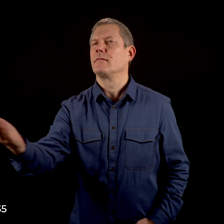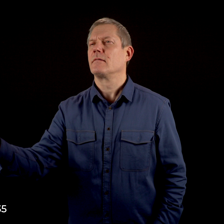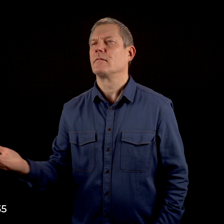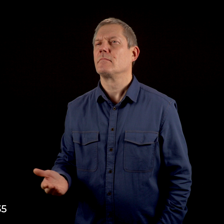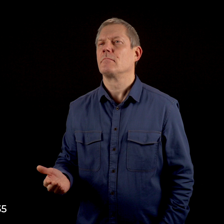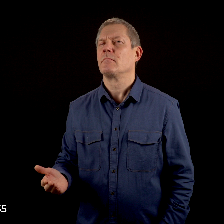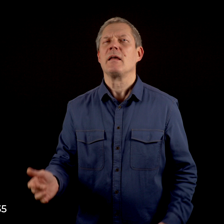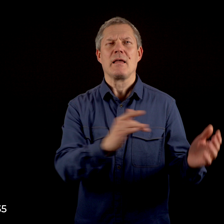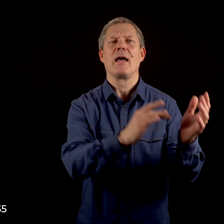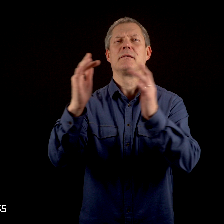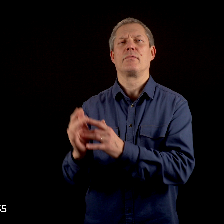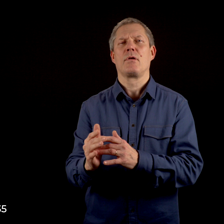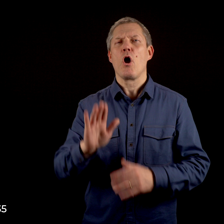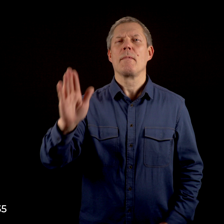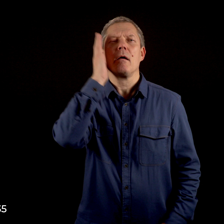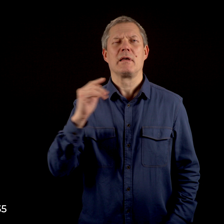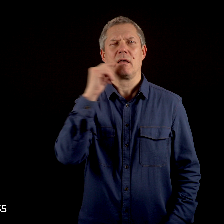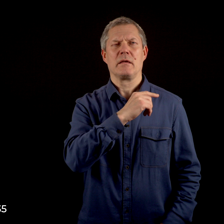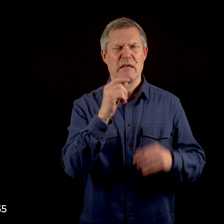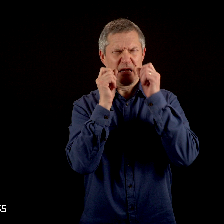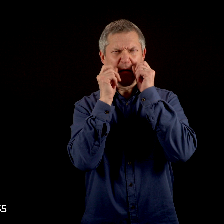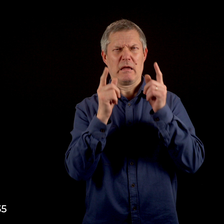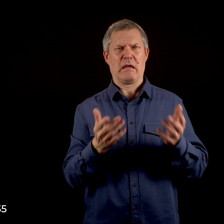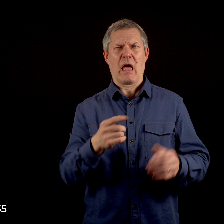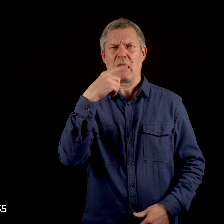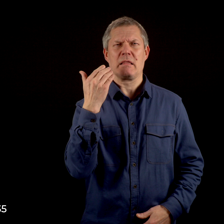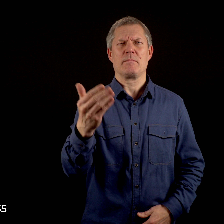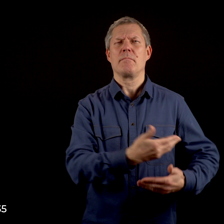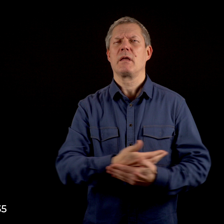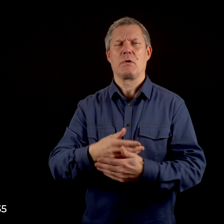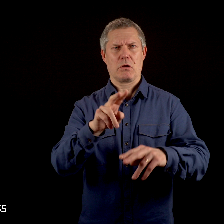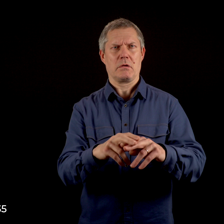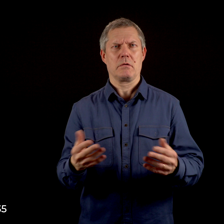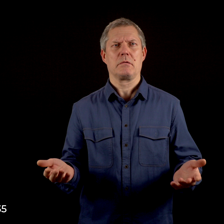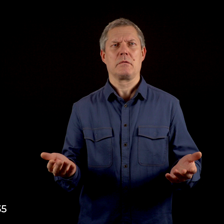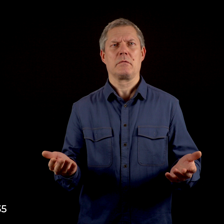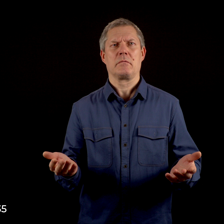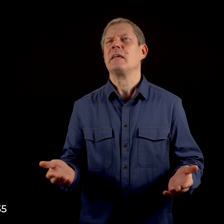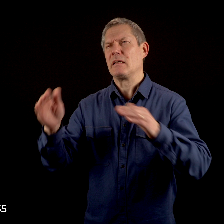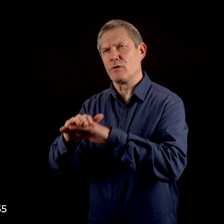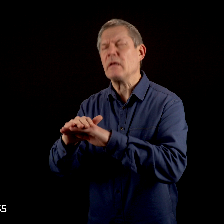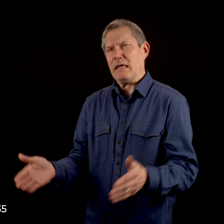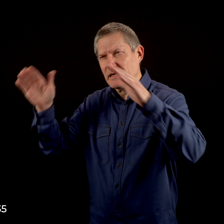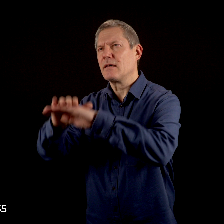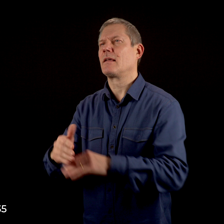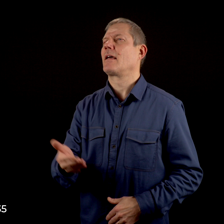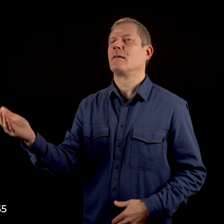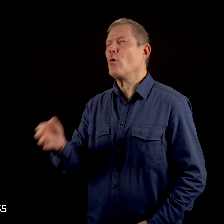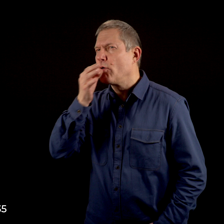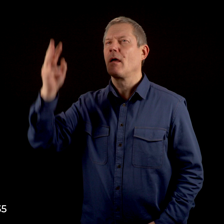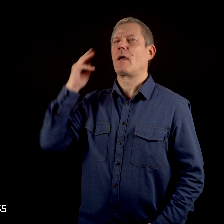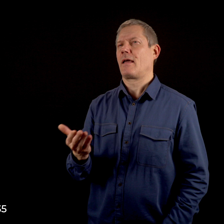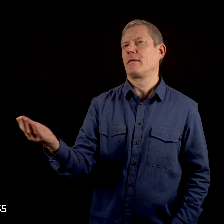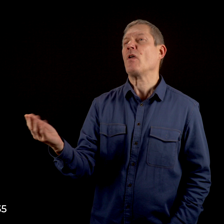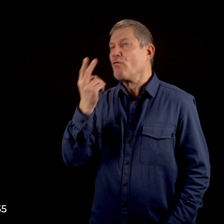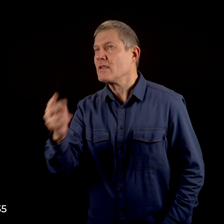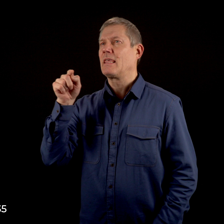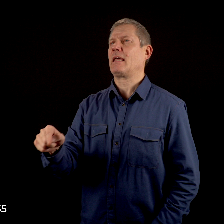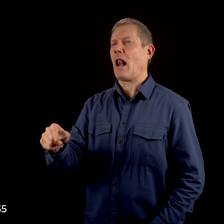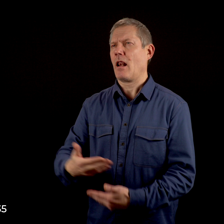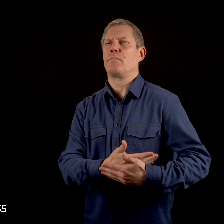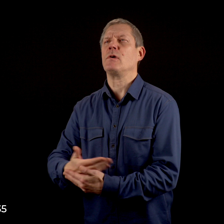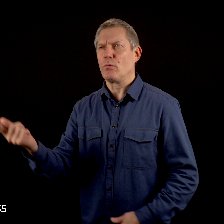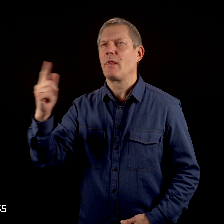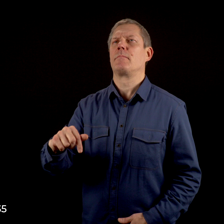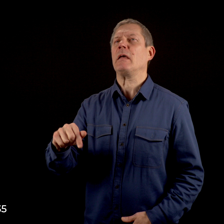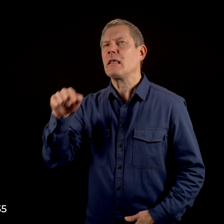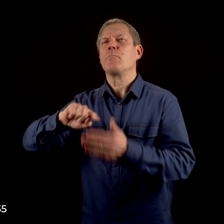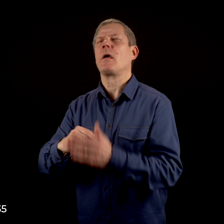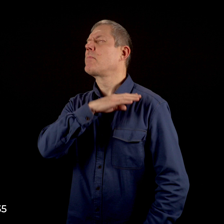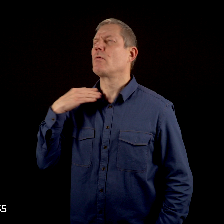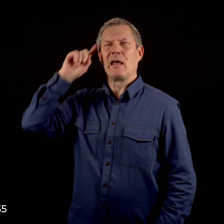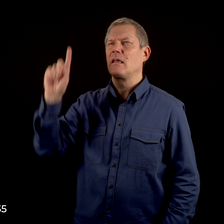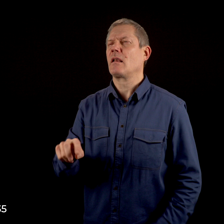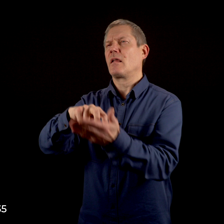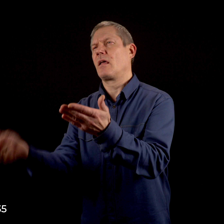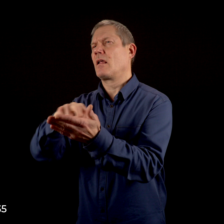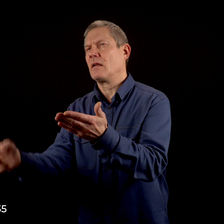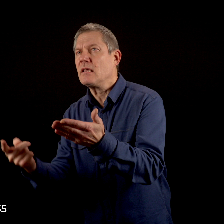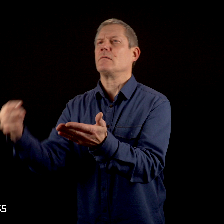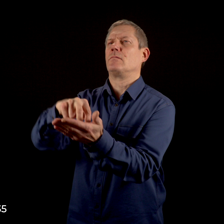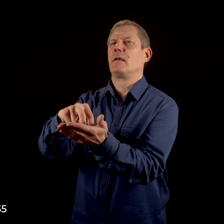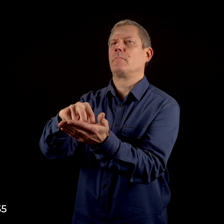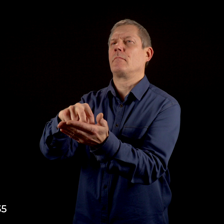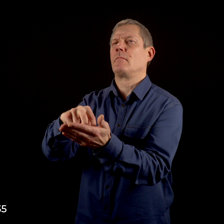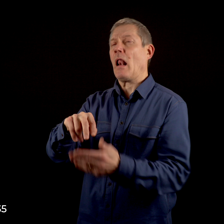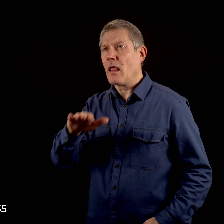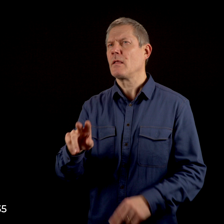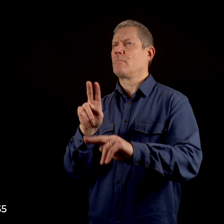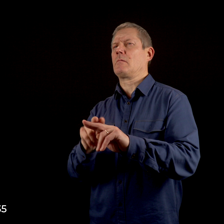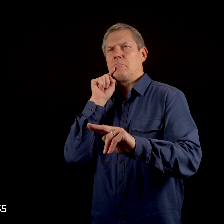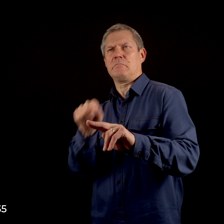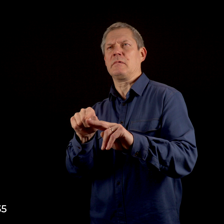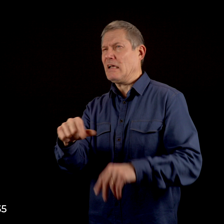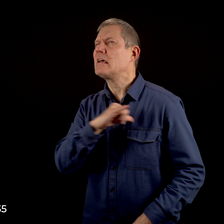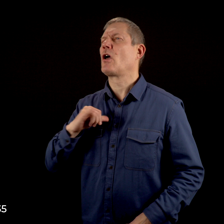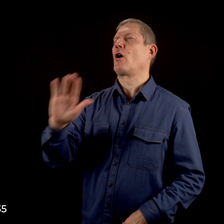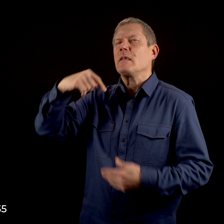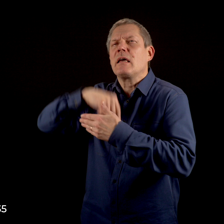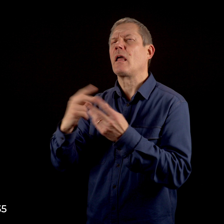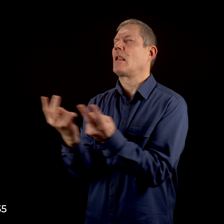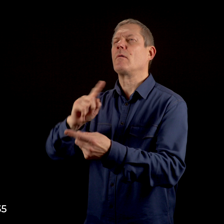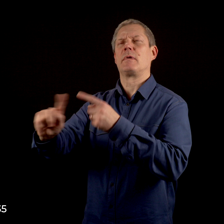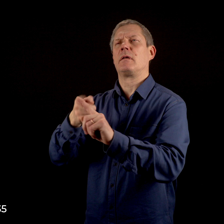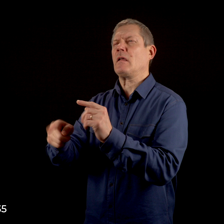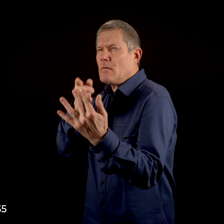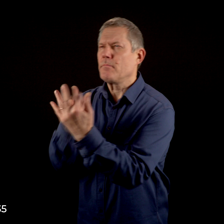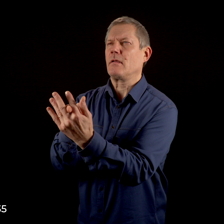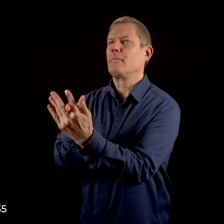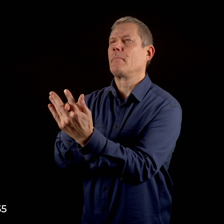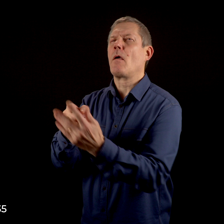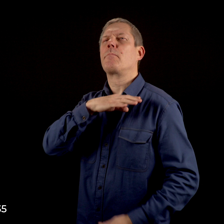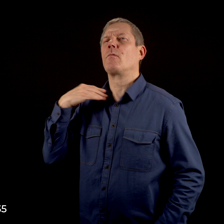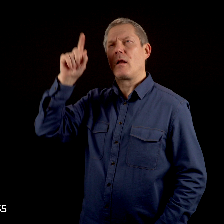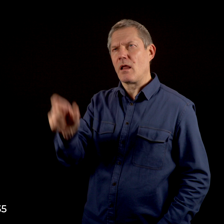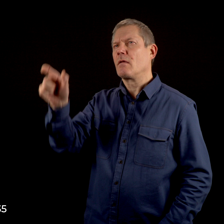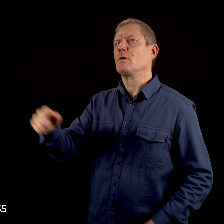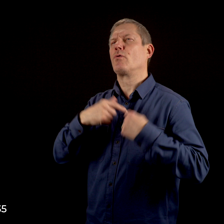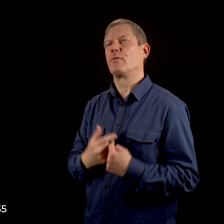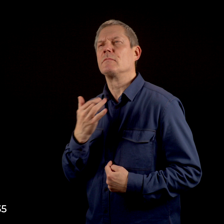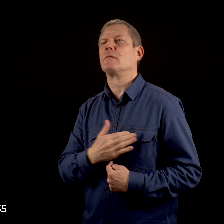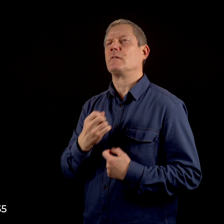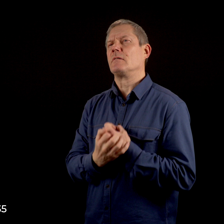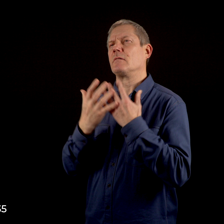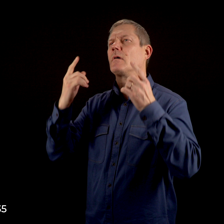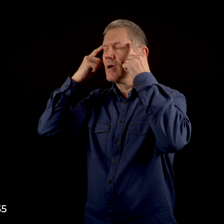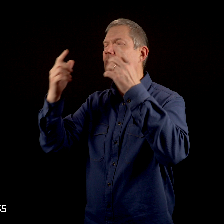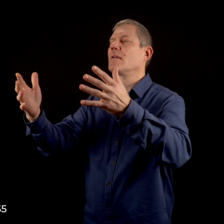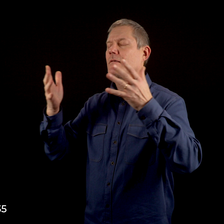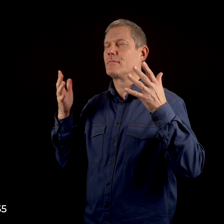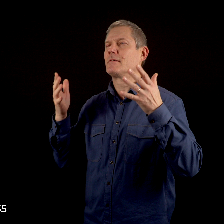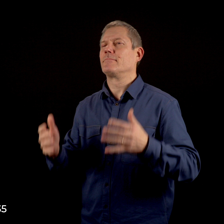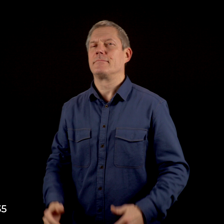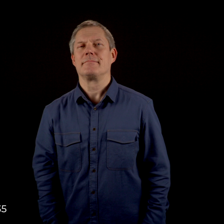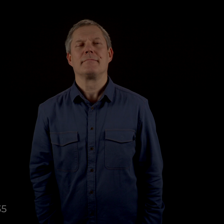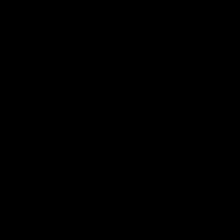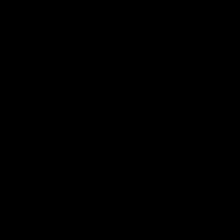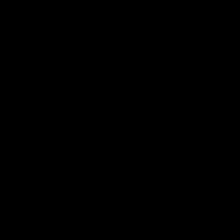Then Simeon blessed them and said to His mother Mary: “Behold, this Child is appointed to cause the rise and fall of many in Israel, and to be a sign that will be spoken against, so that the thoughts of many hearts will be revealed— and a sword will pierce your soul as well.”